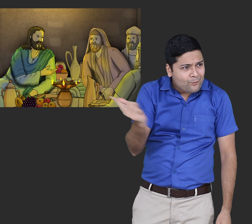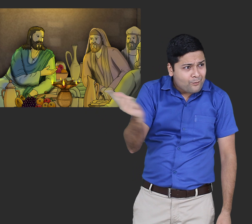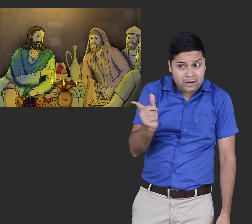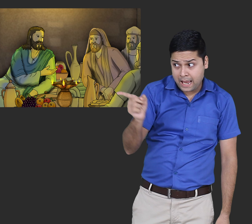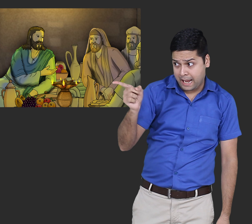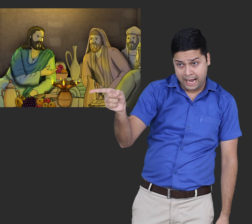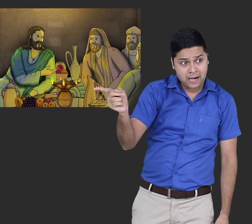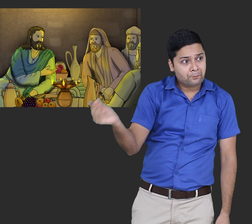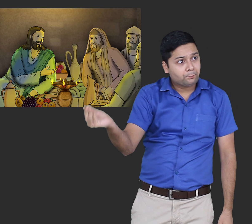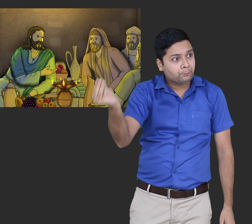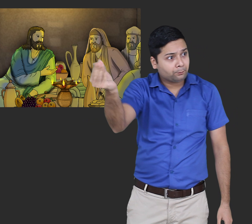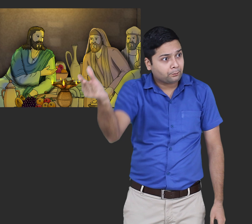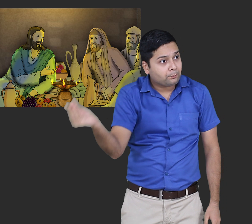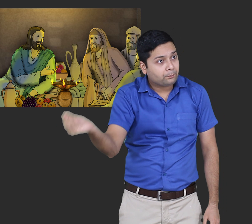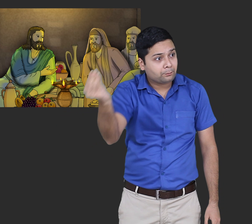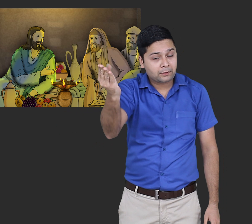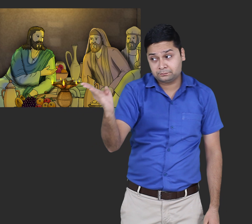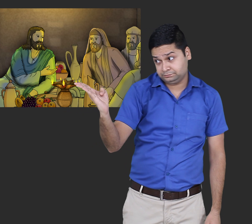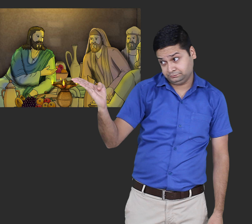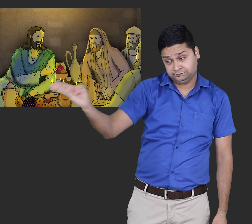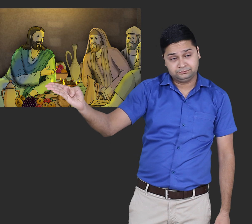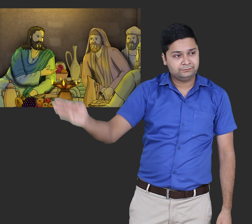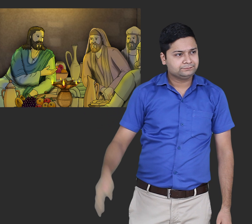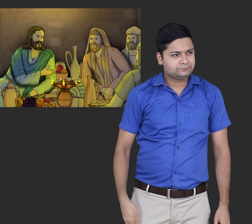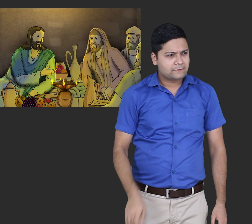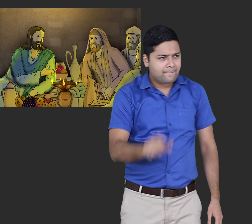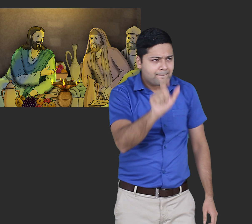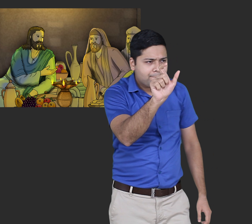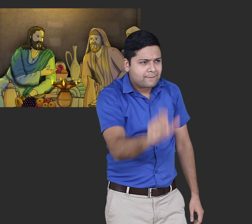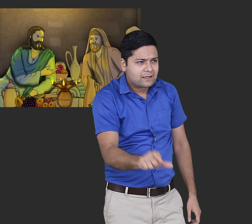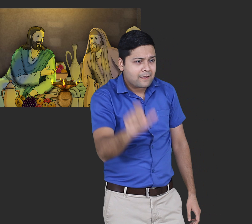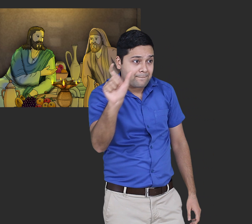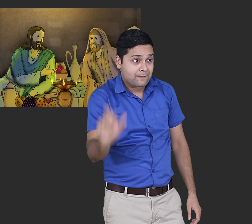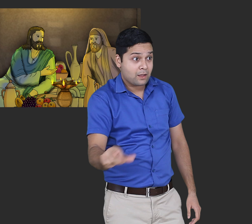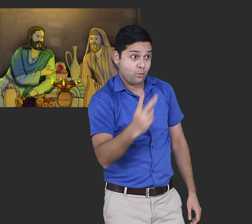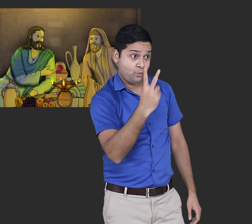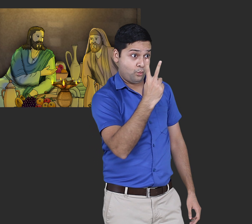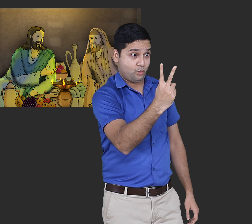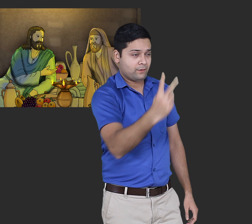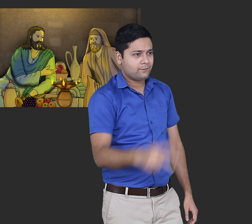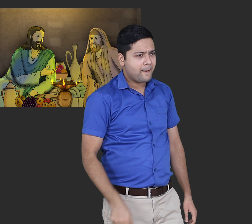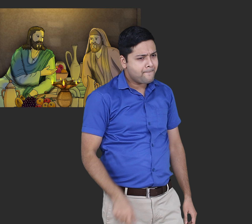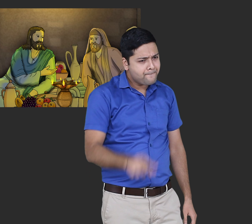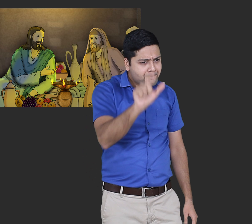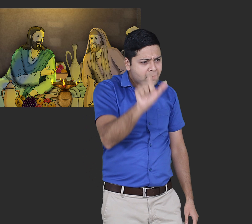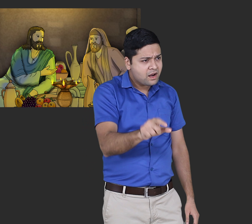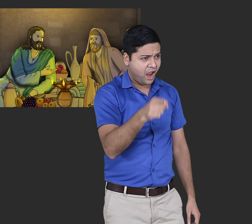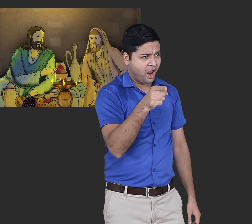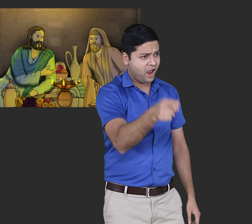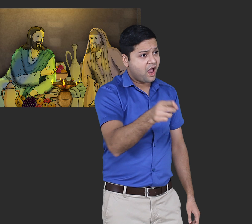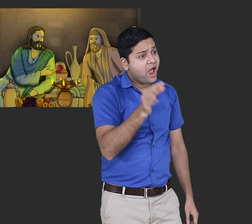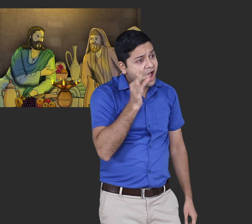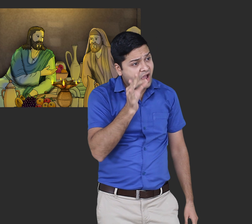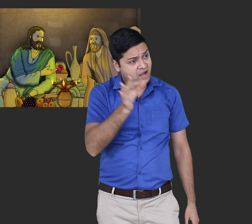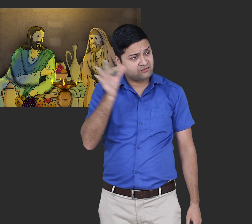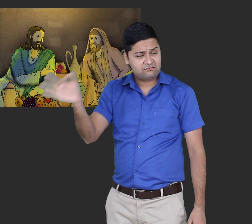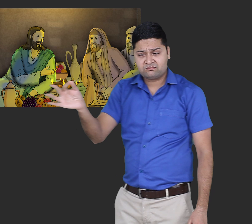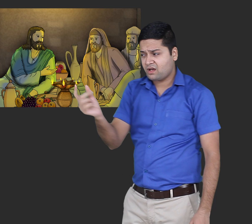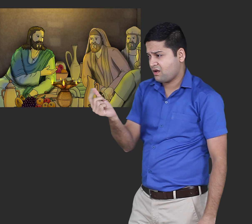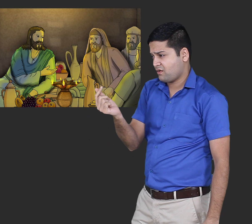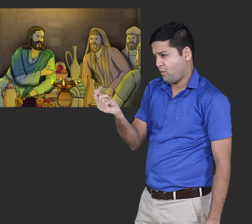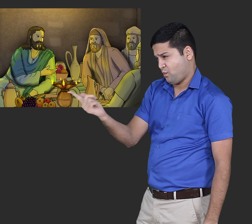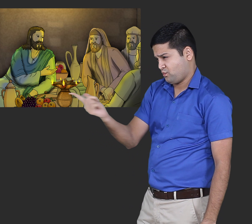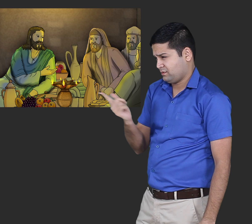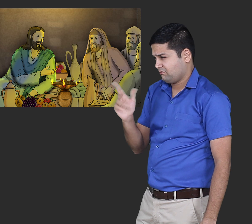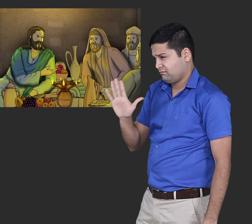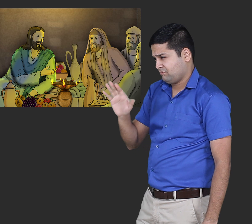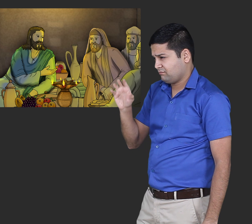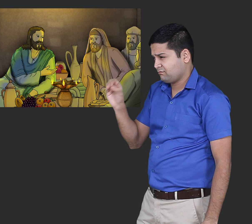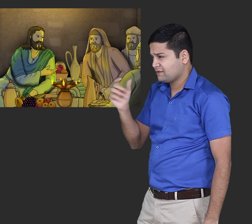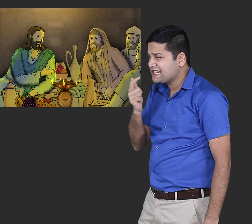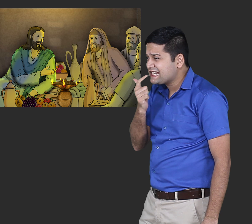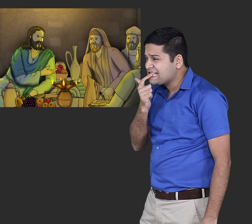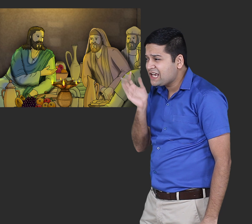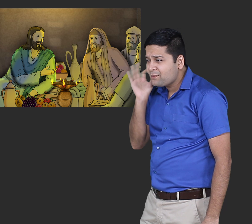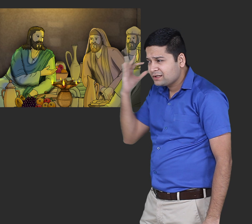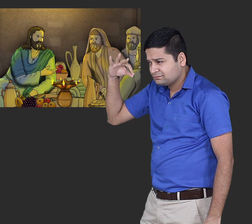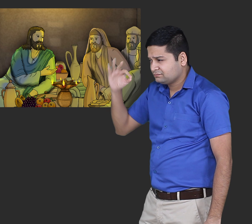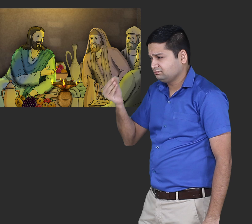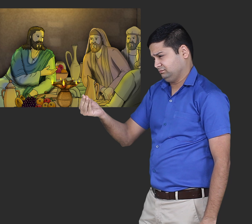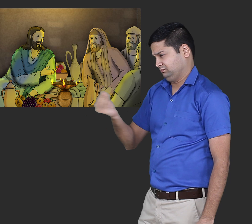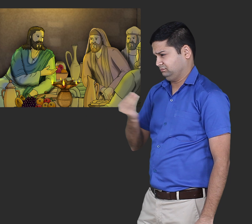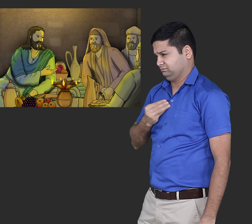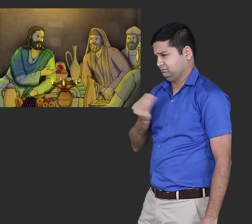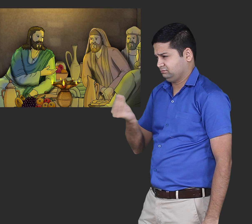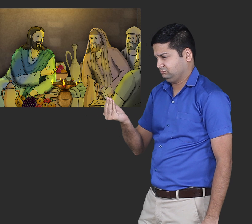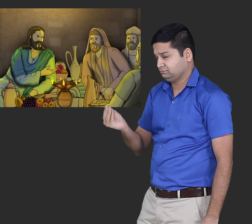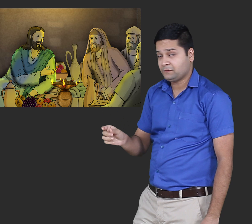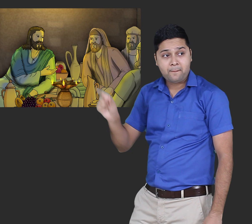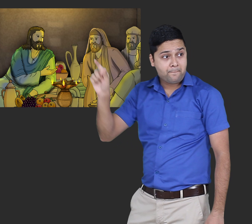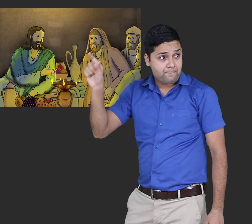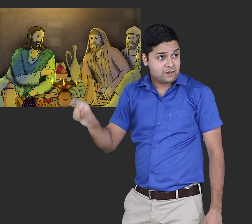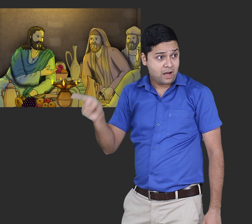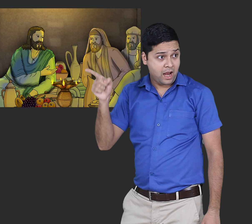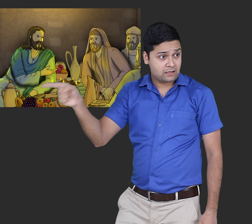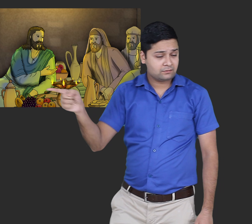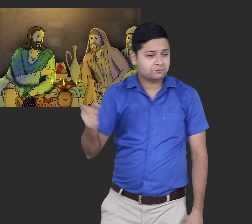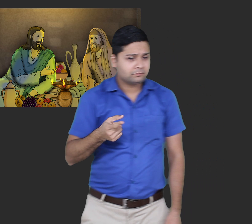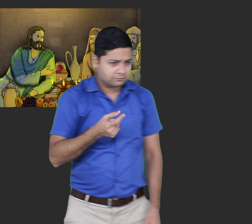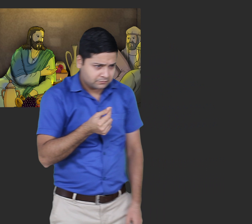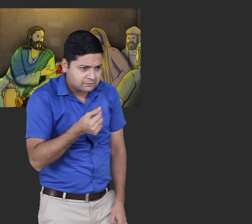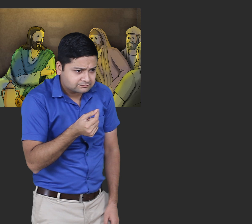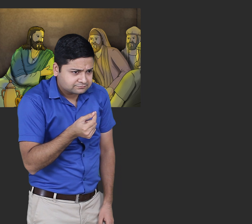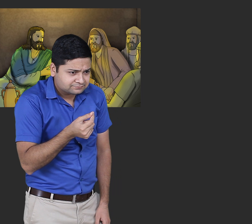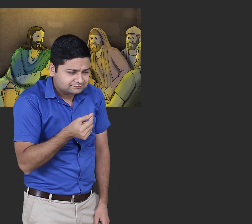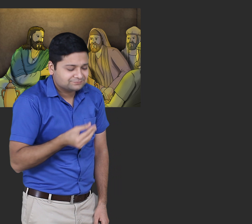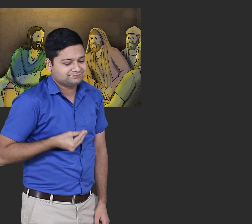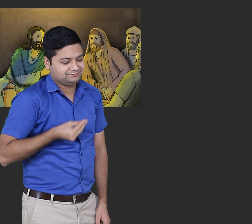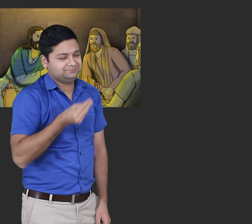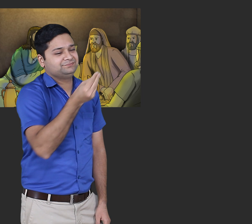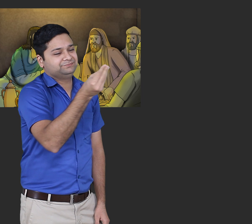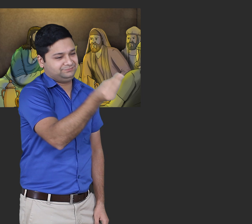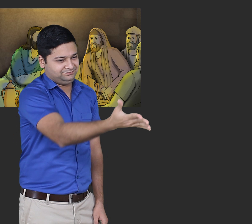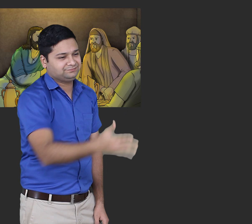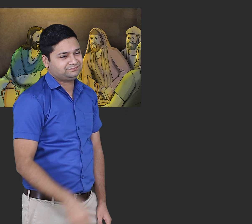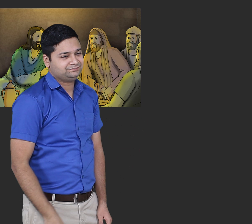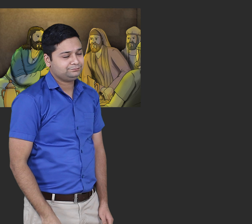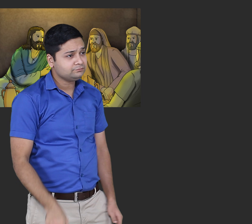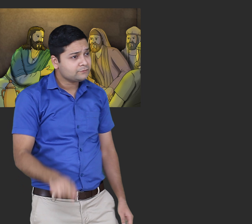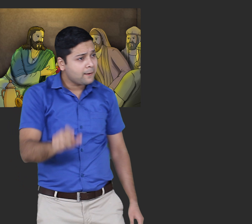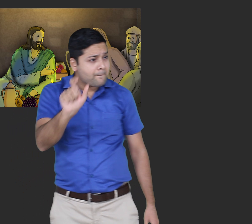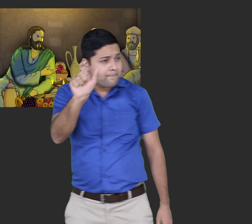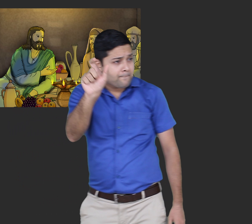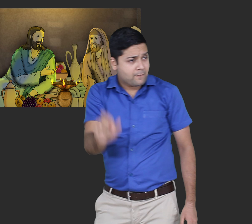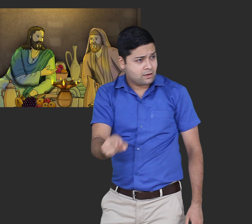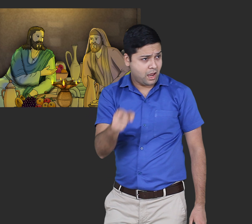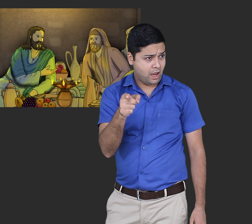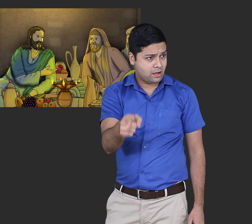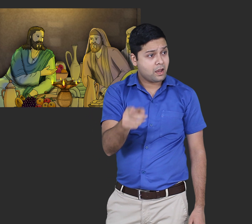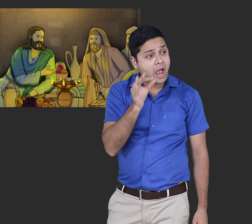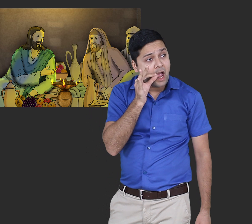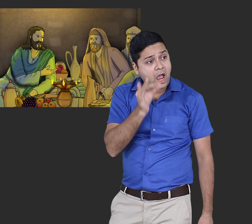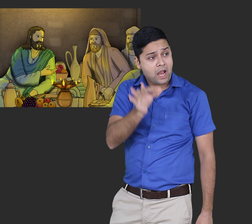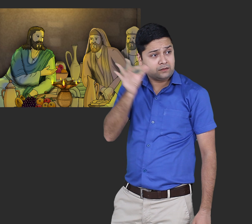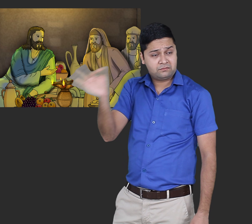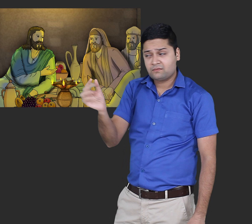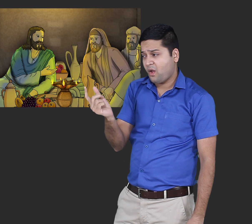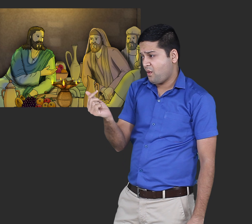“Two men were debtors to a certain moneylender.